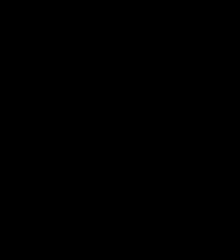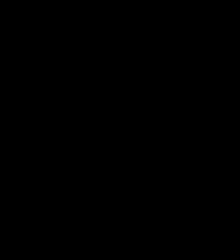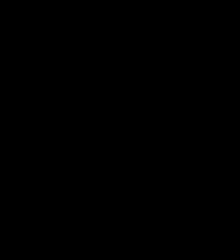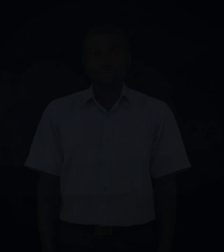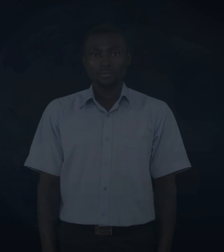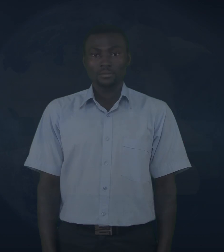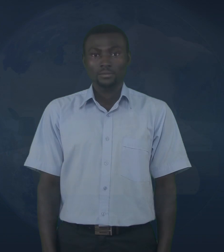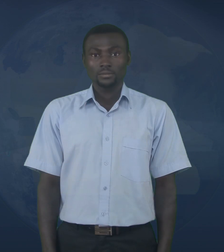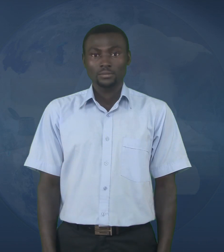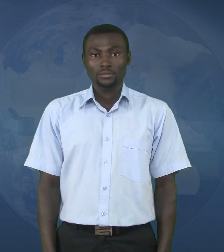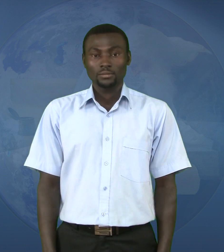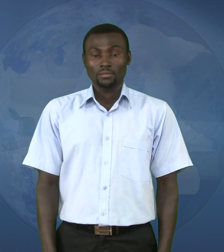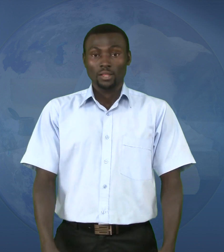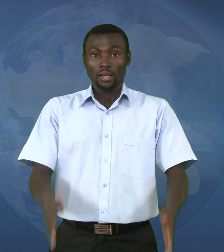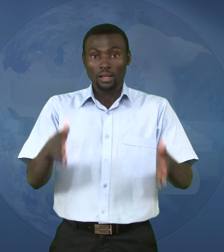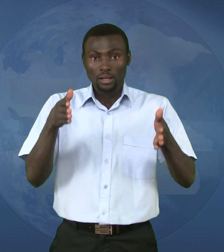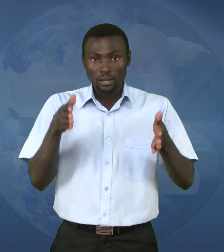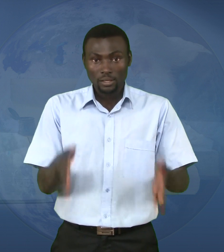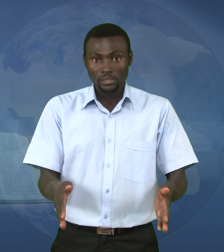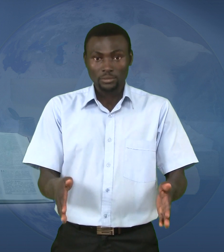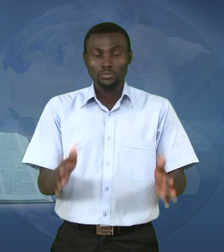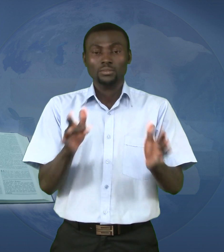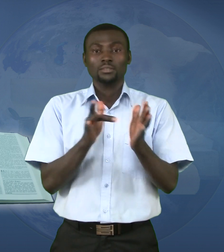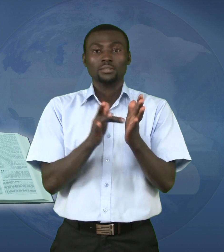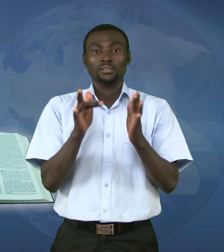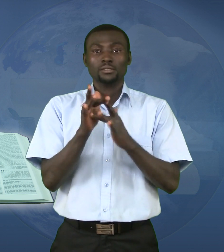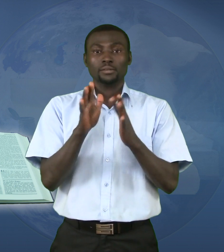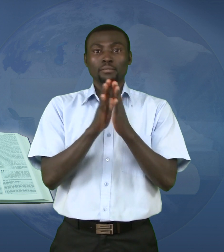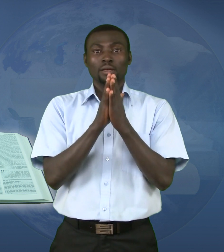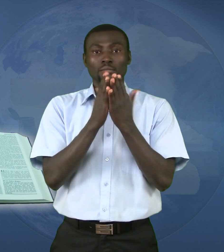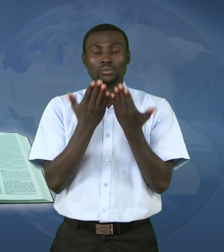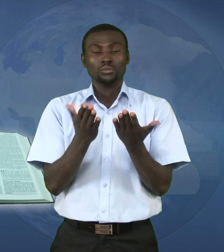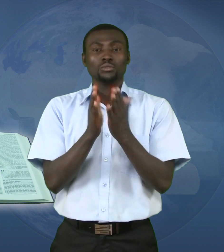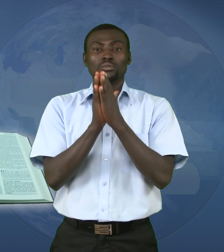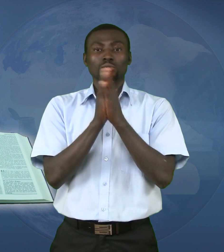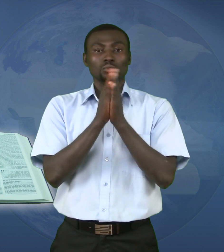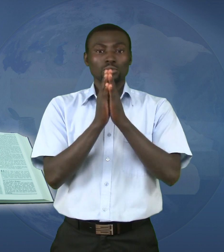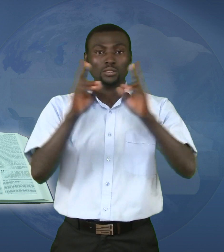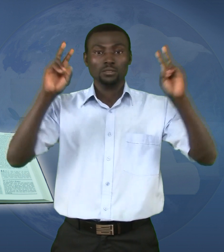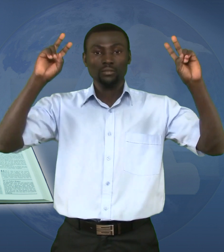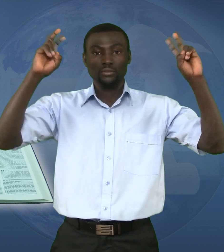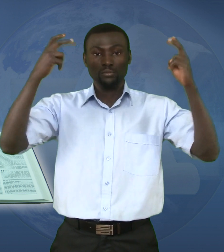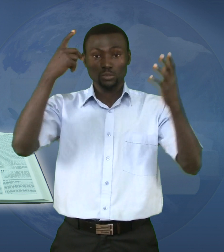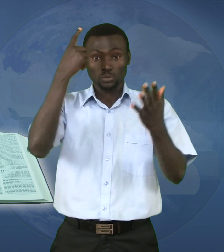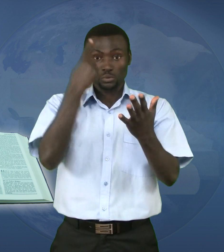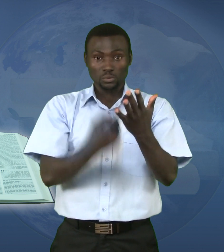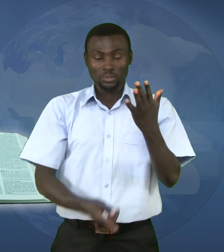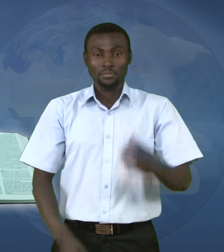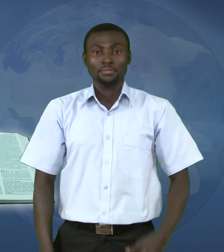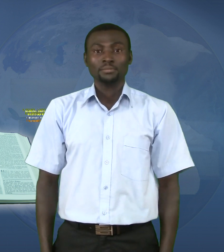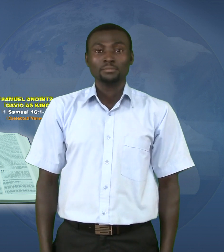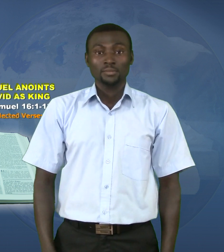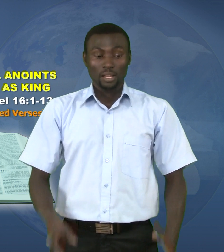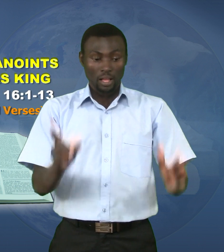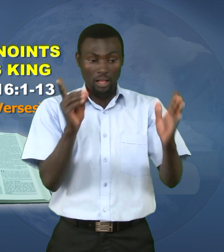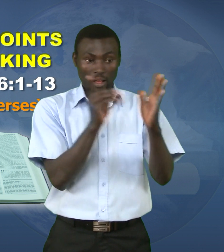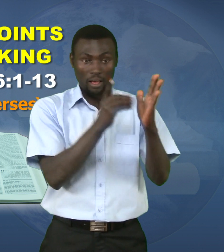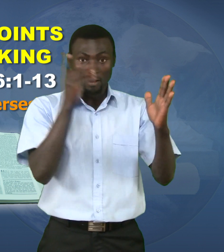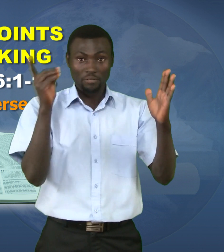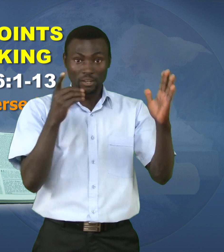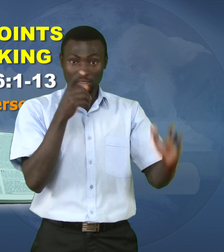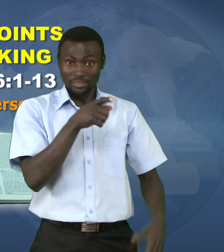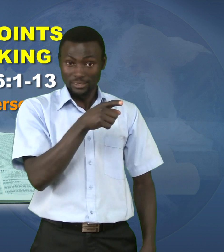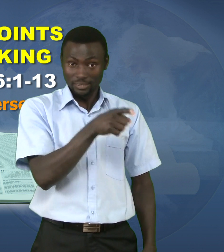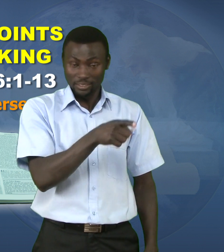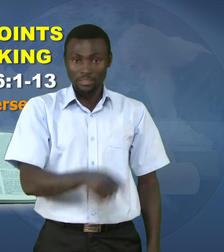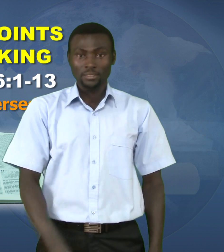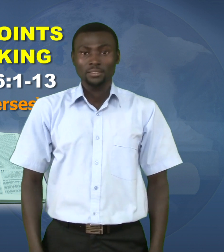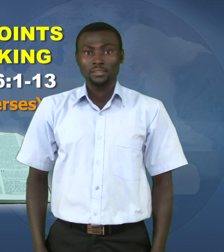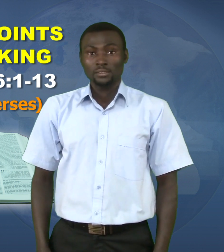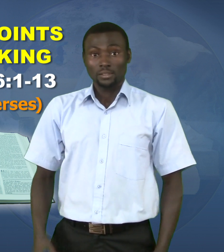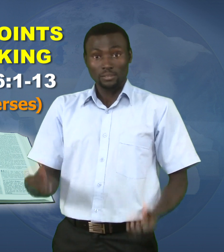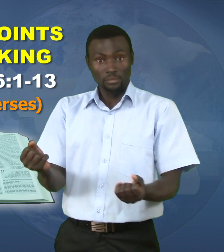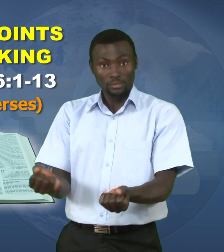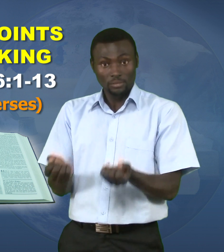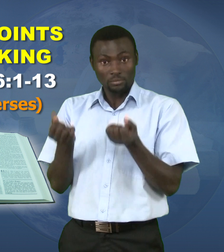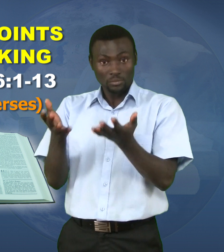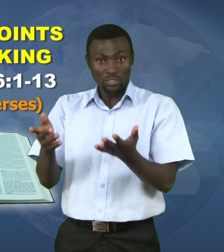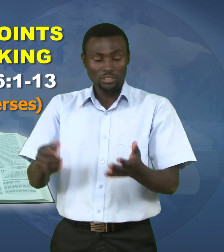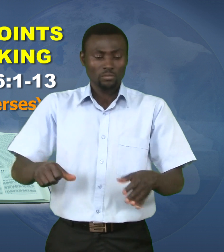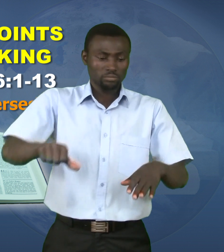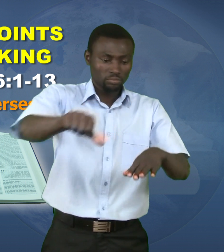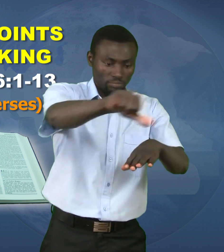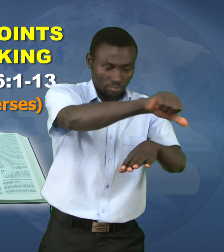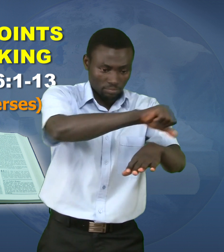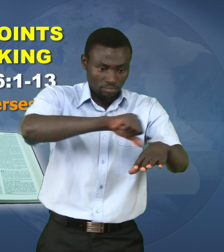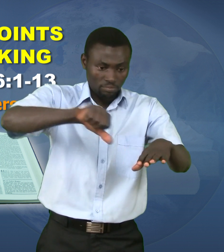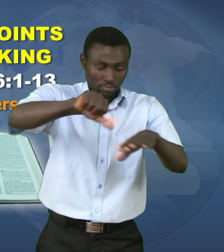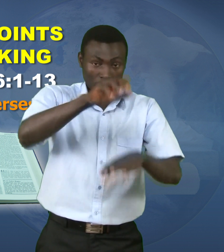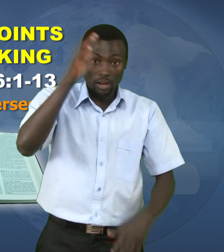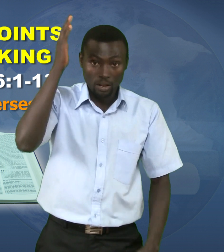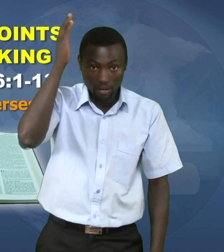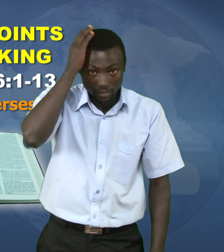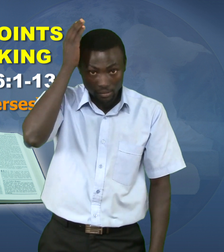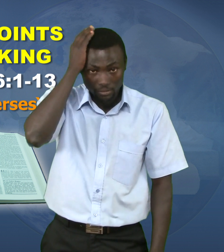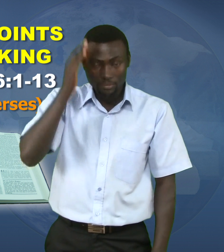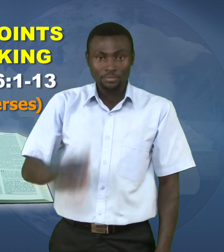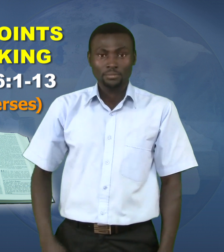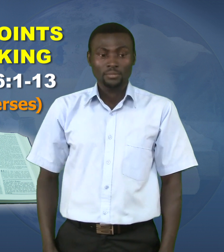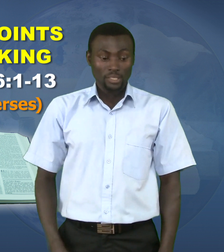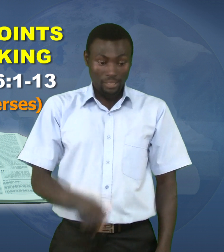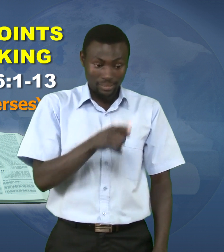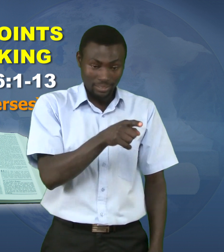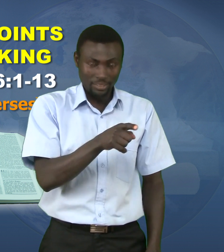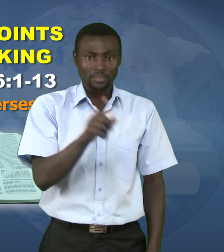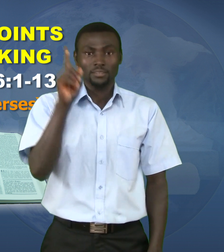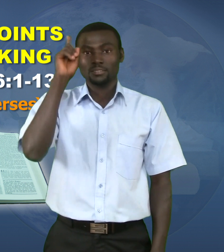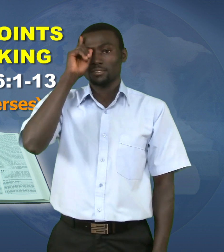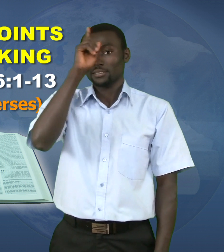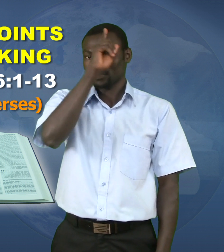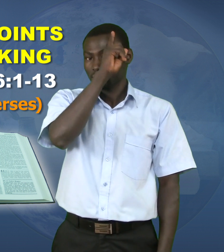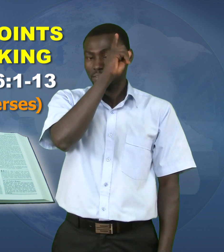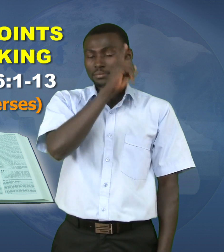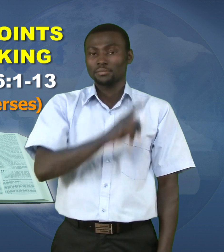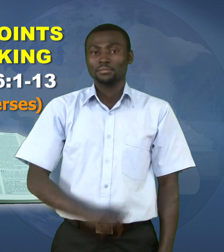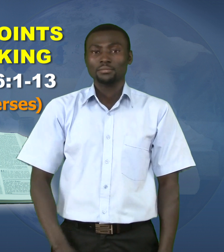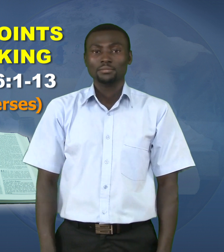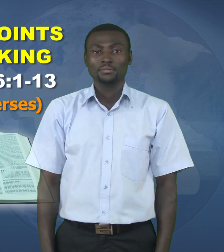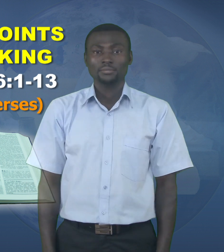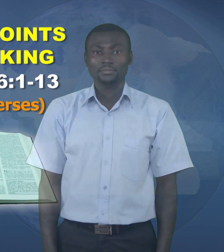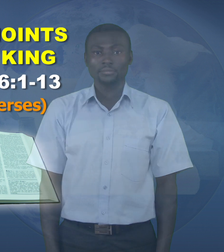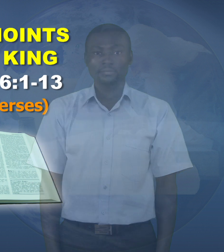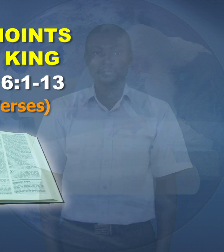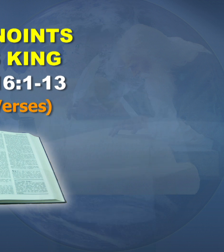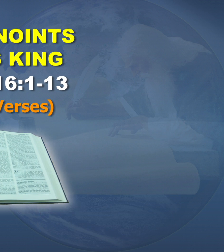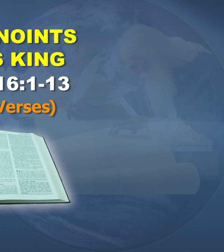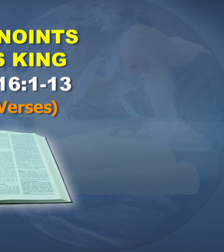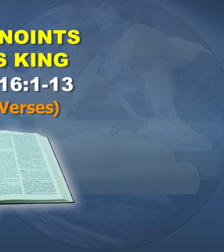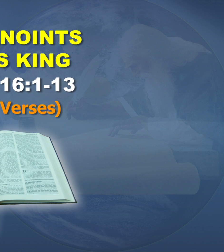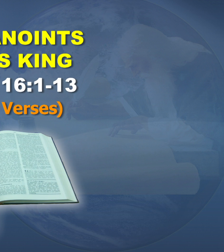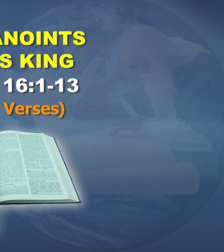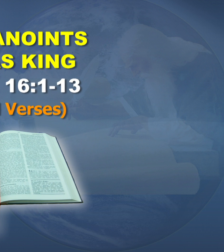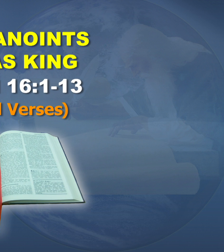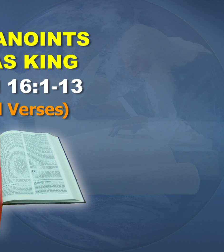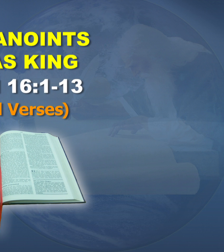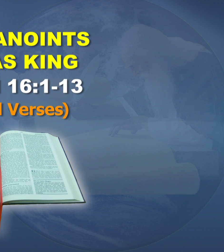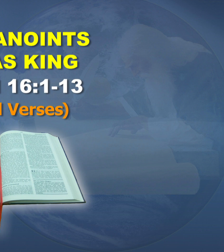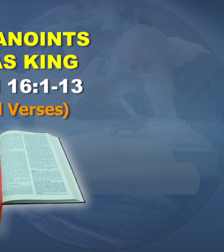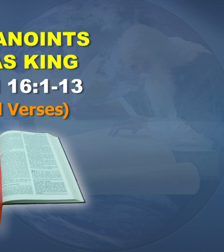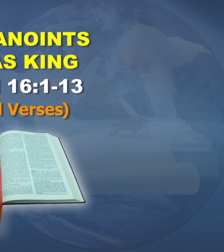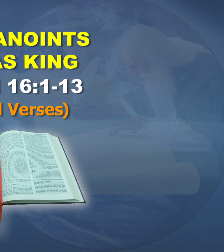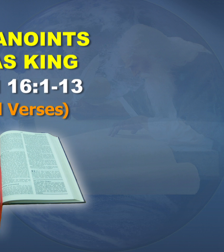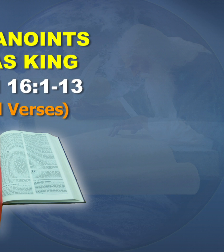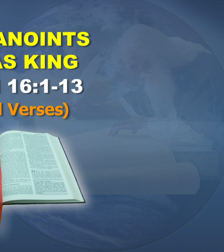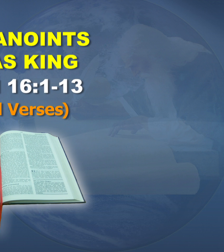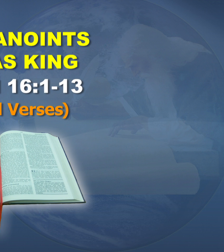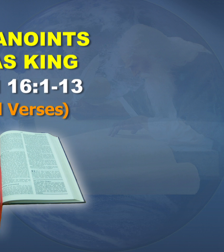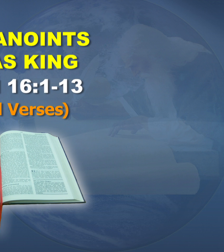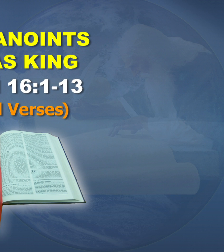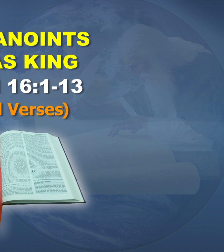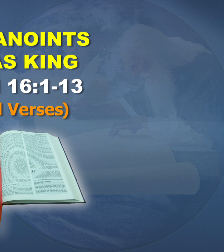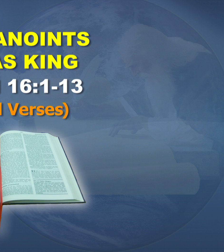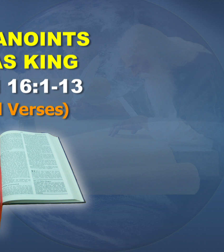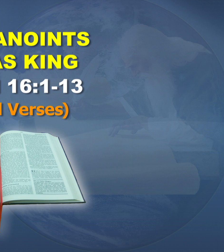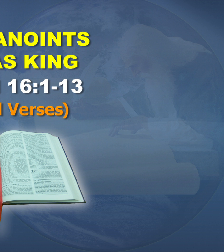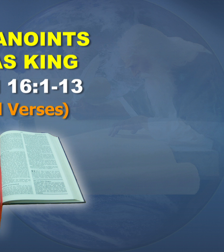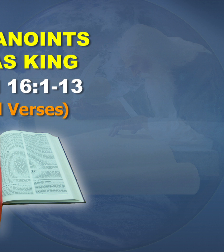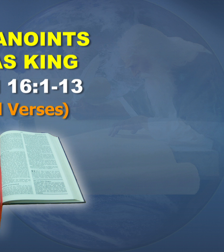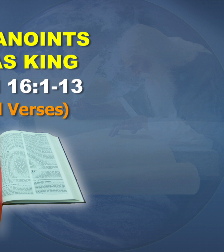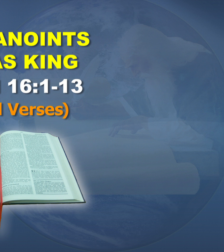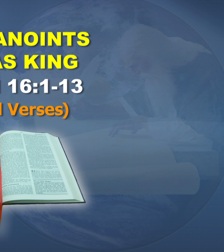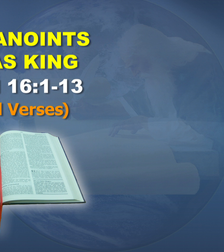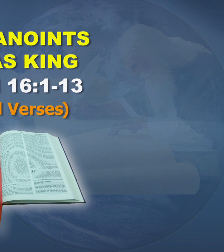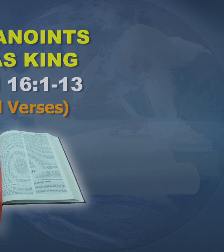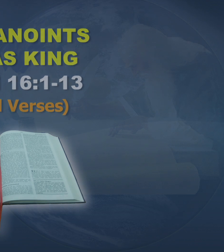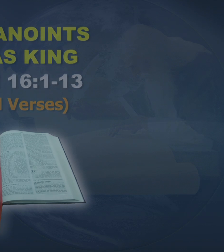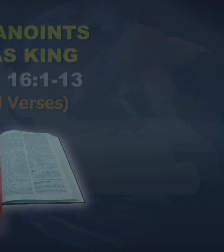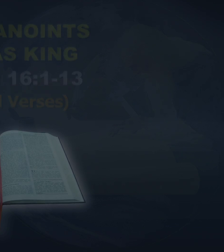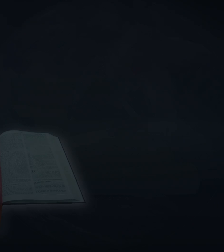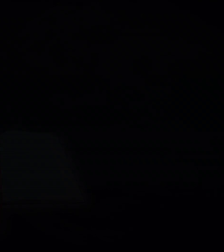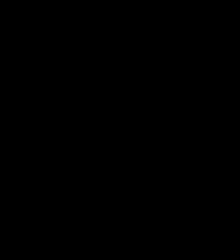Samuel anoints David as king